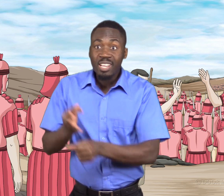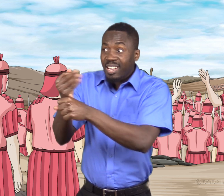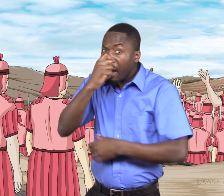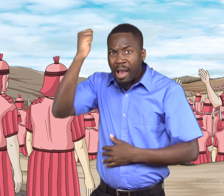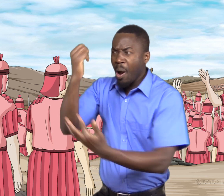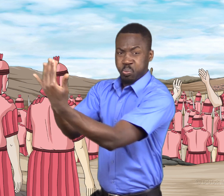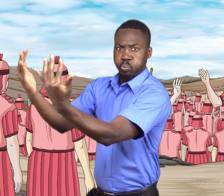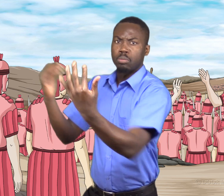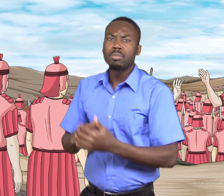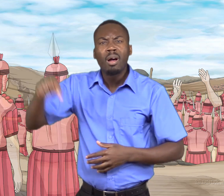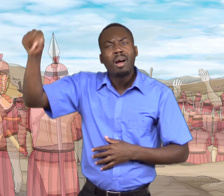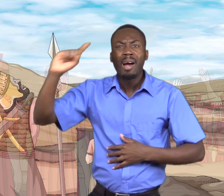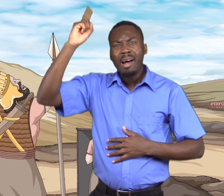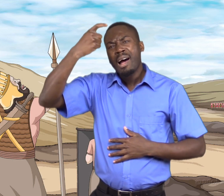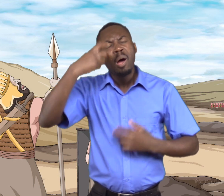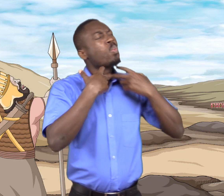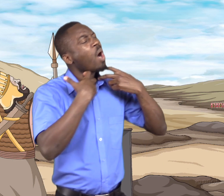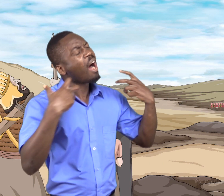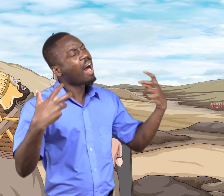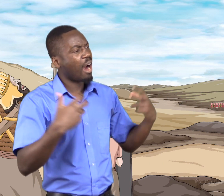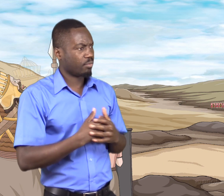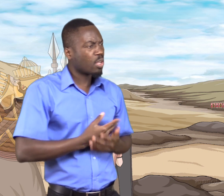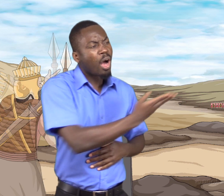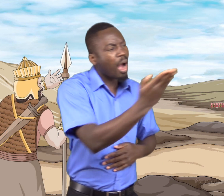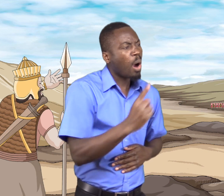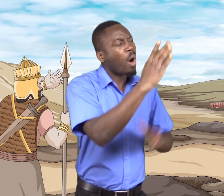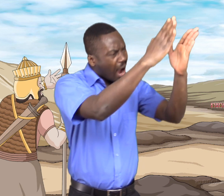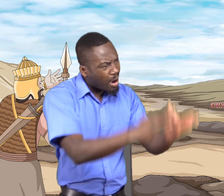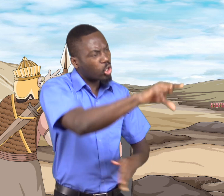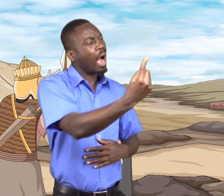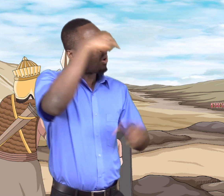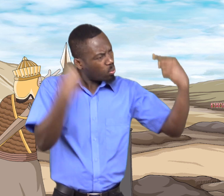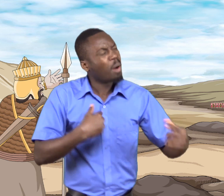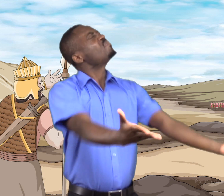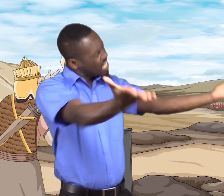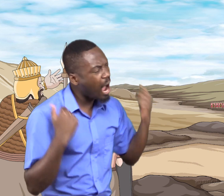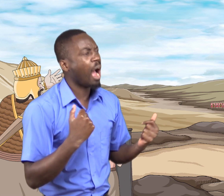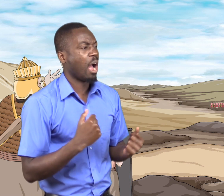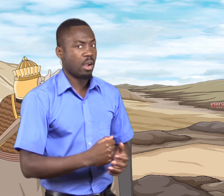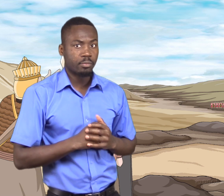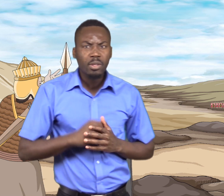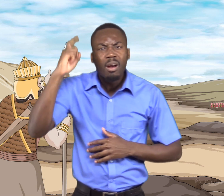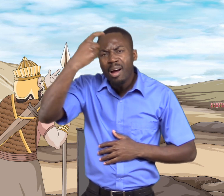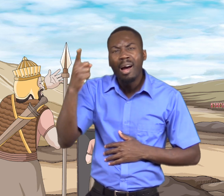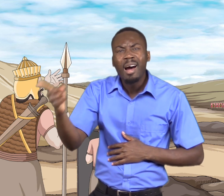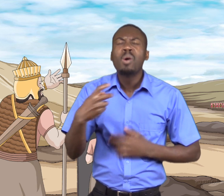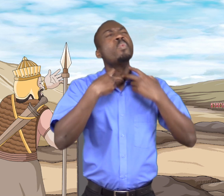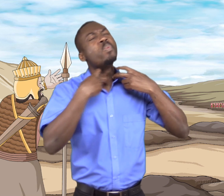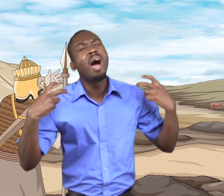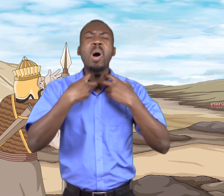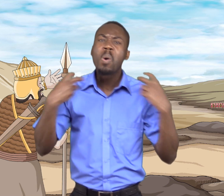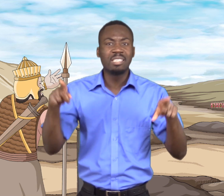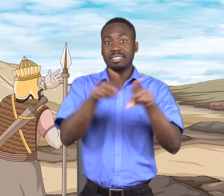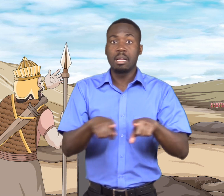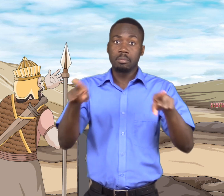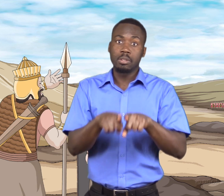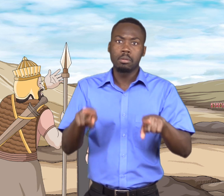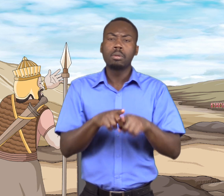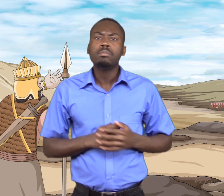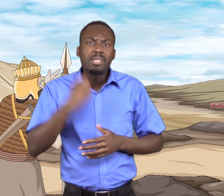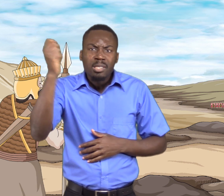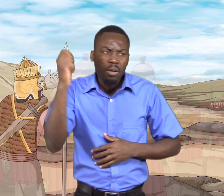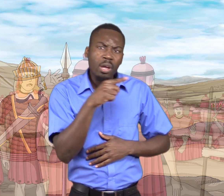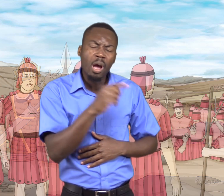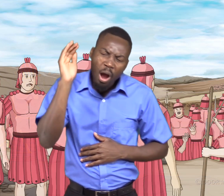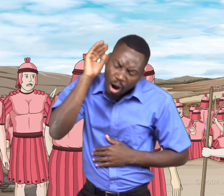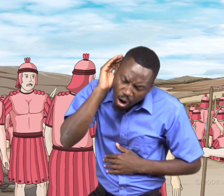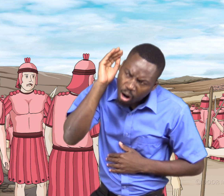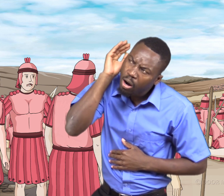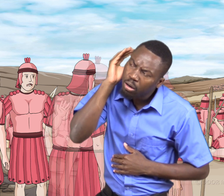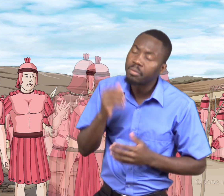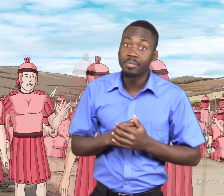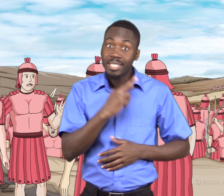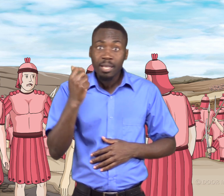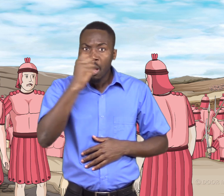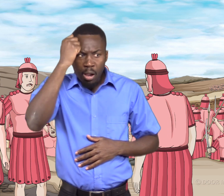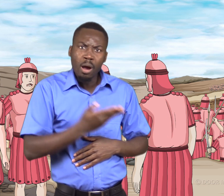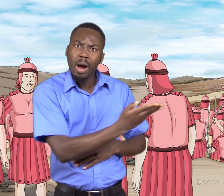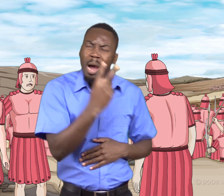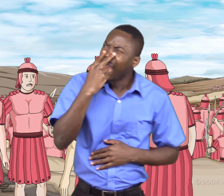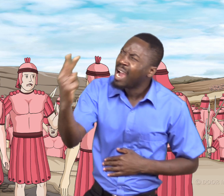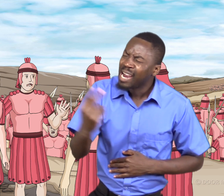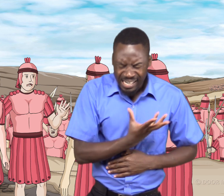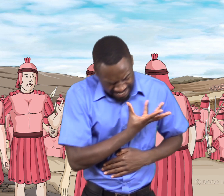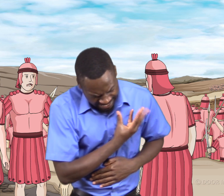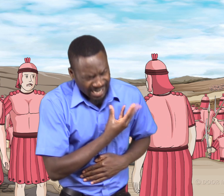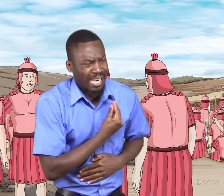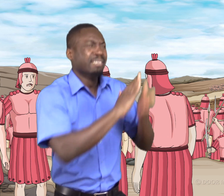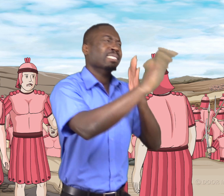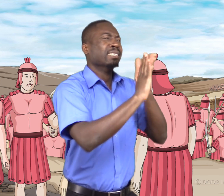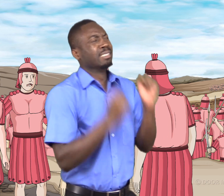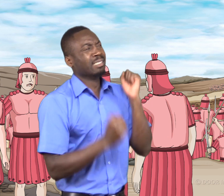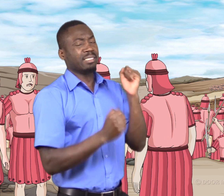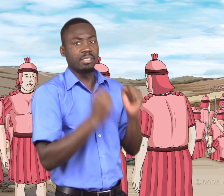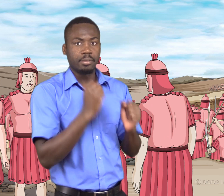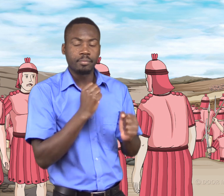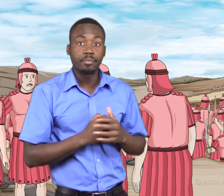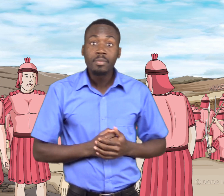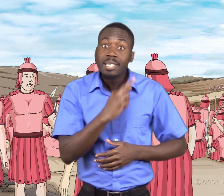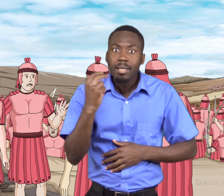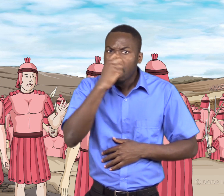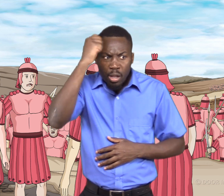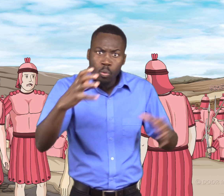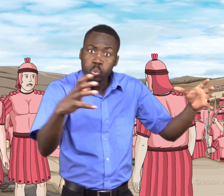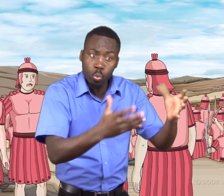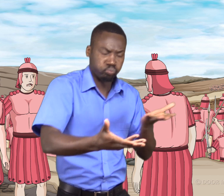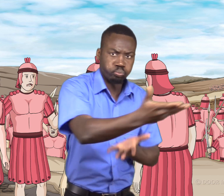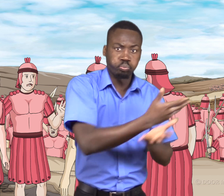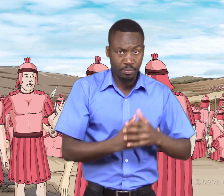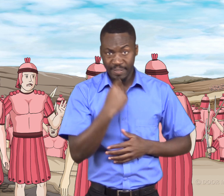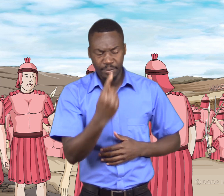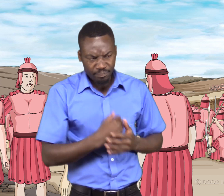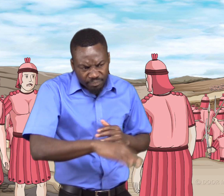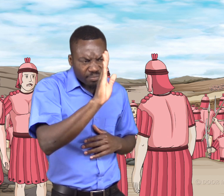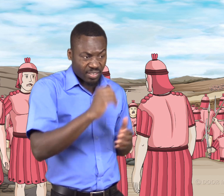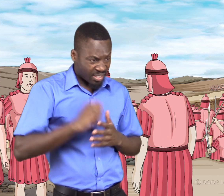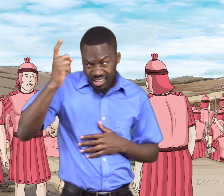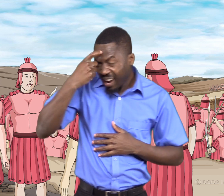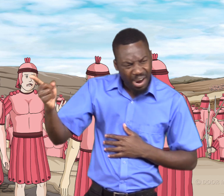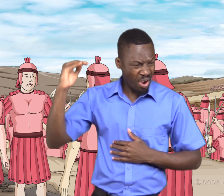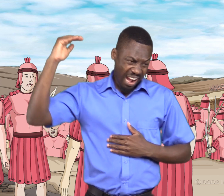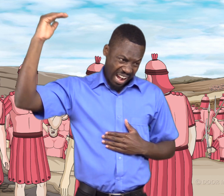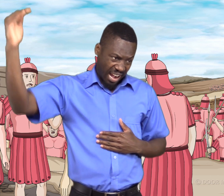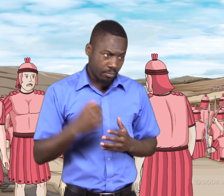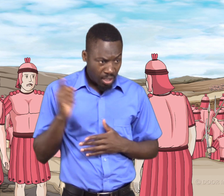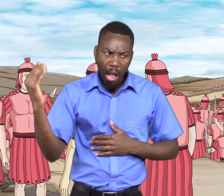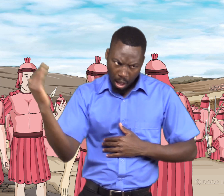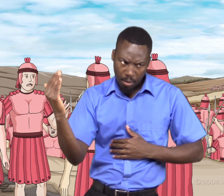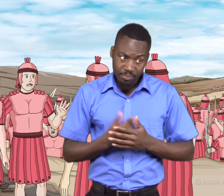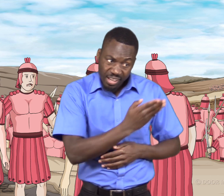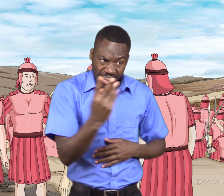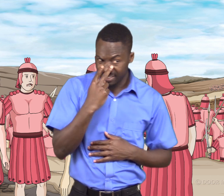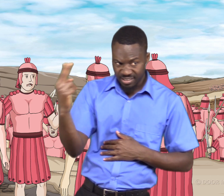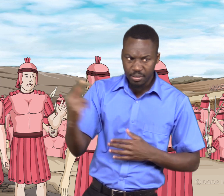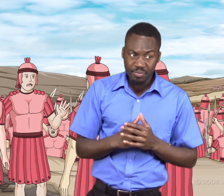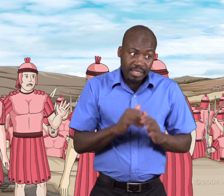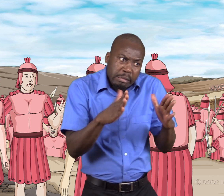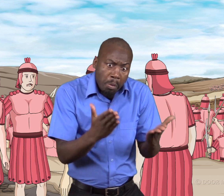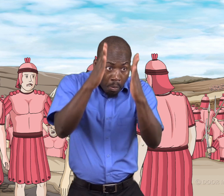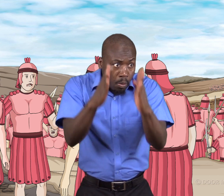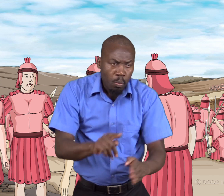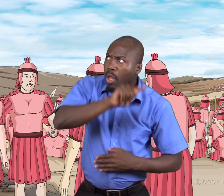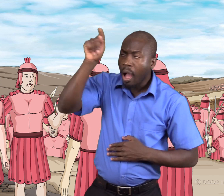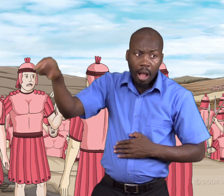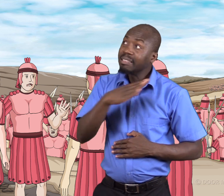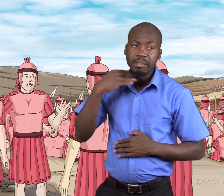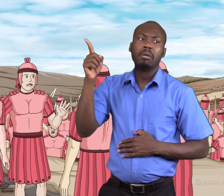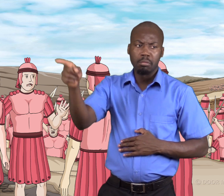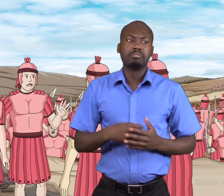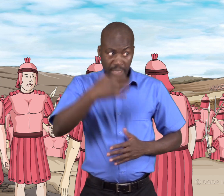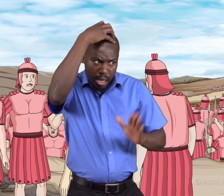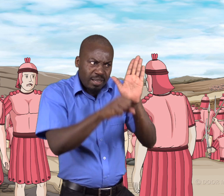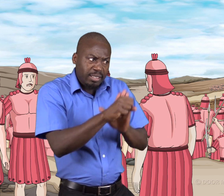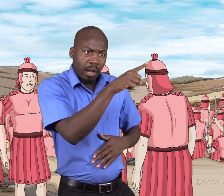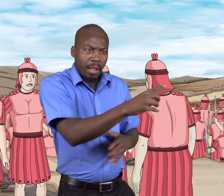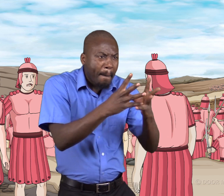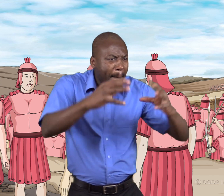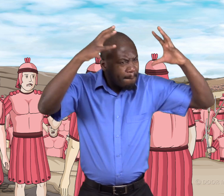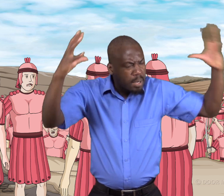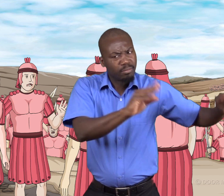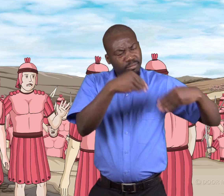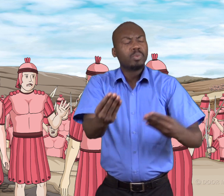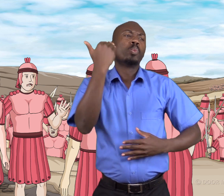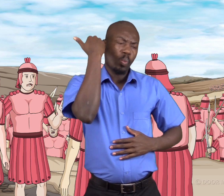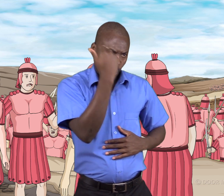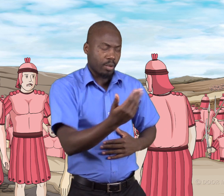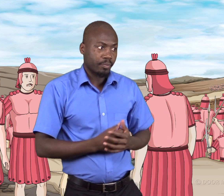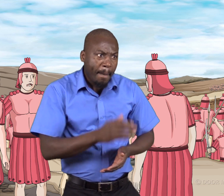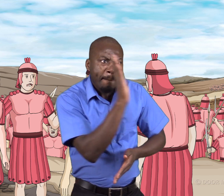And as he was speaking with them, suddenly the champion named Goliath, the Philistine from Gath, came forward from the Philistines and shouted his usual words, which David also heard. When all the men of Israel saw Goliath, they fled from him in great fear.